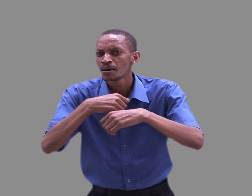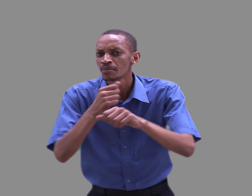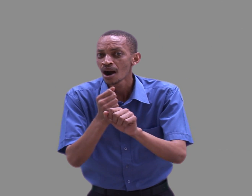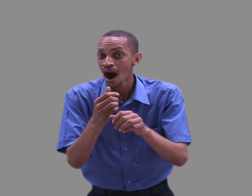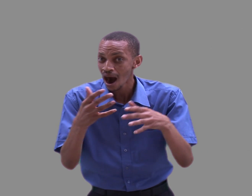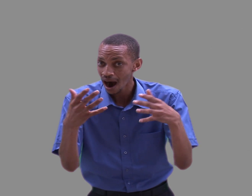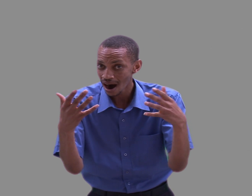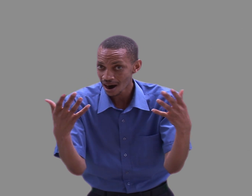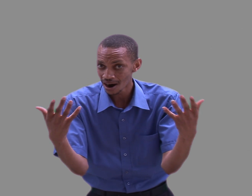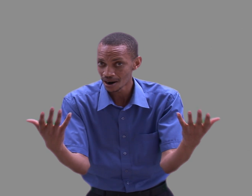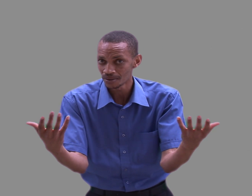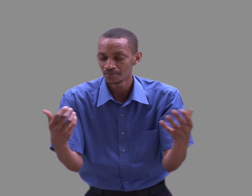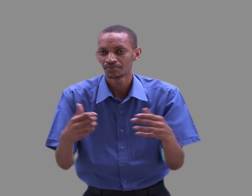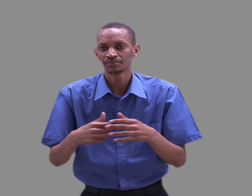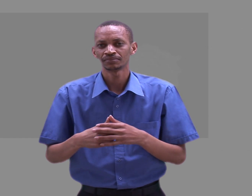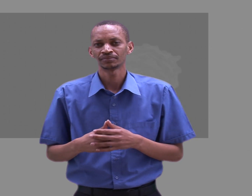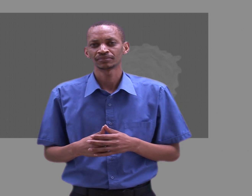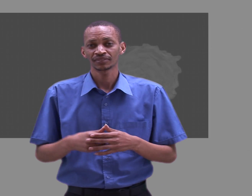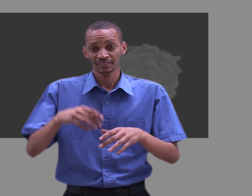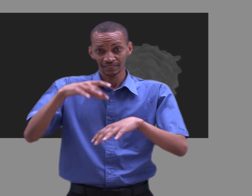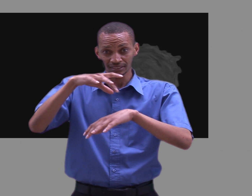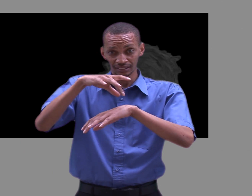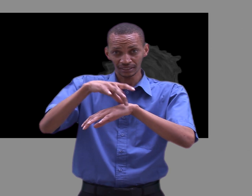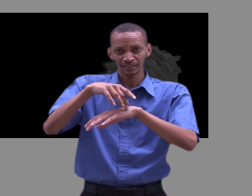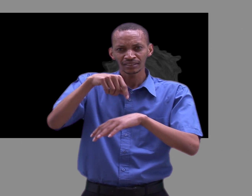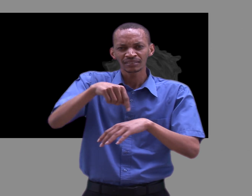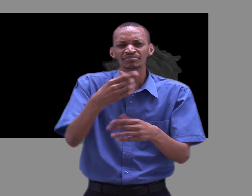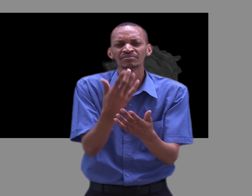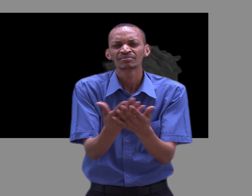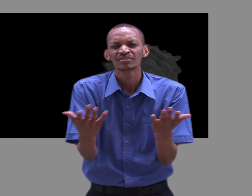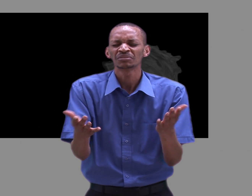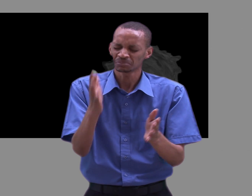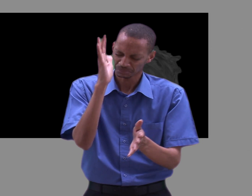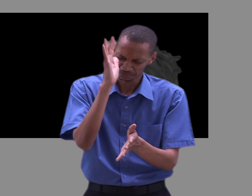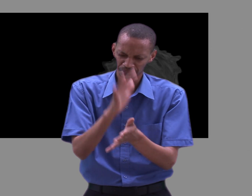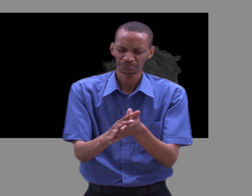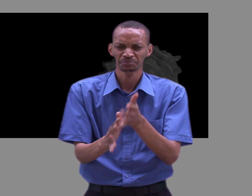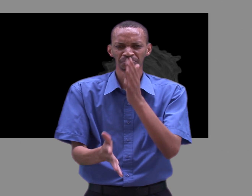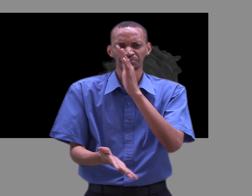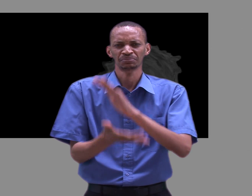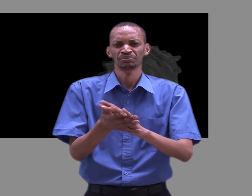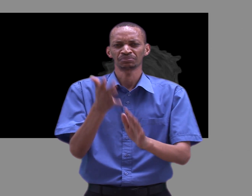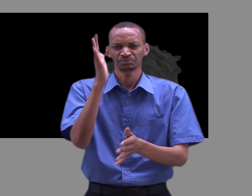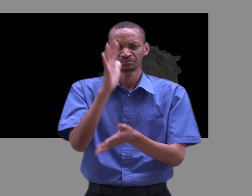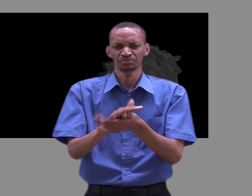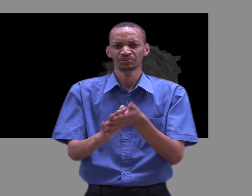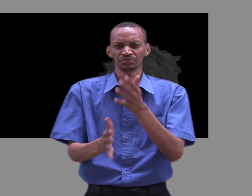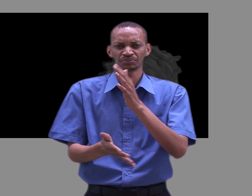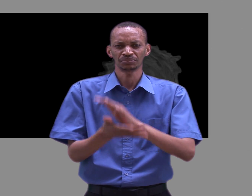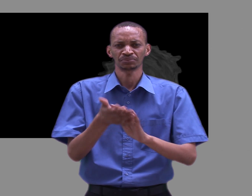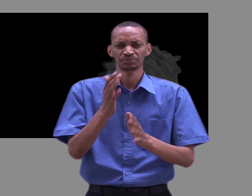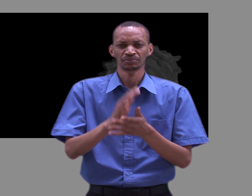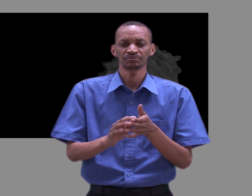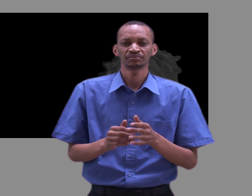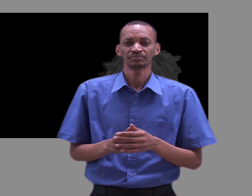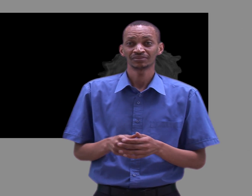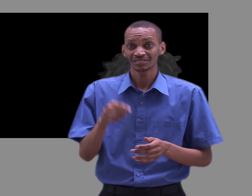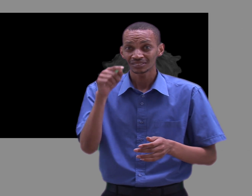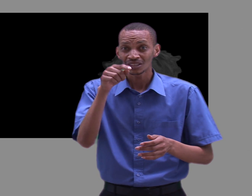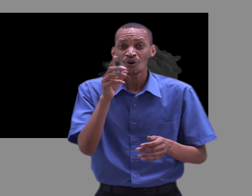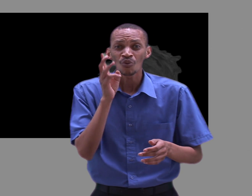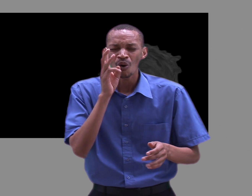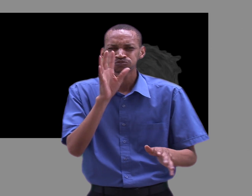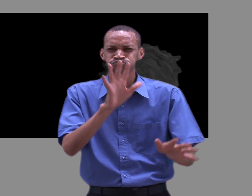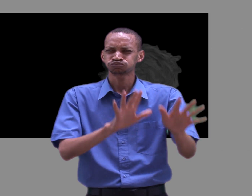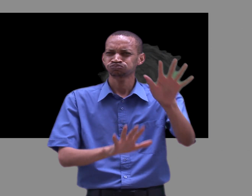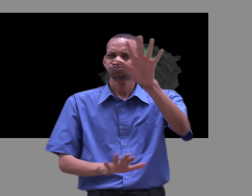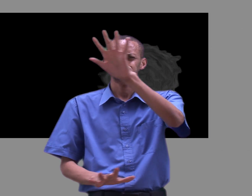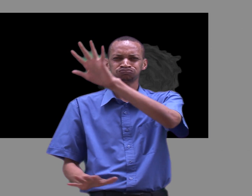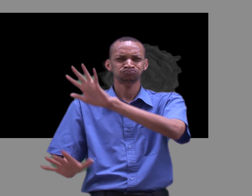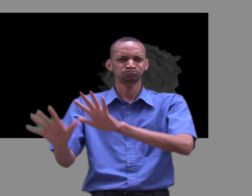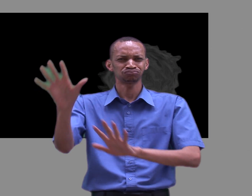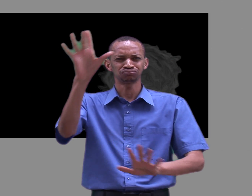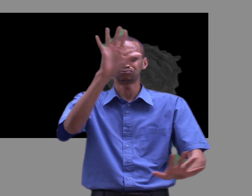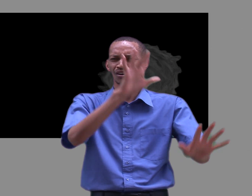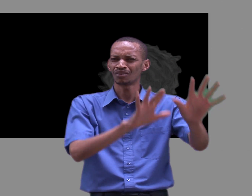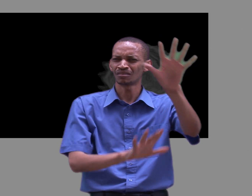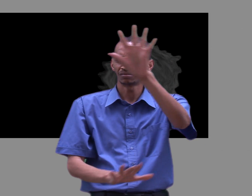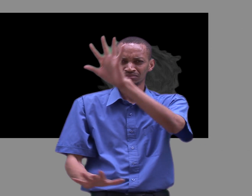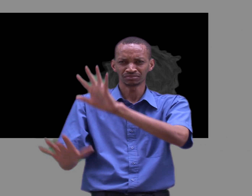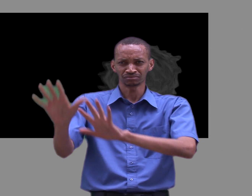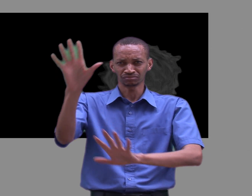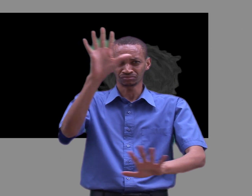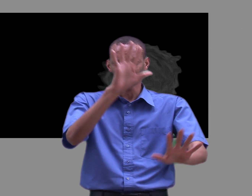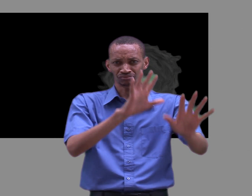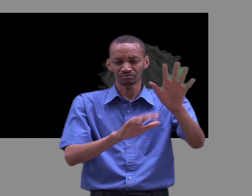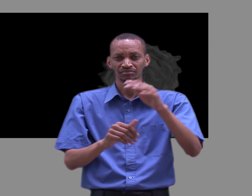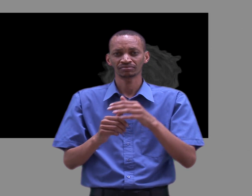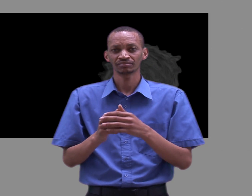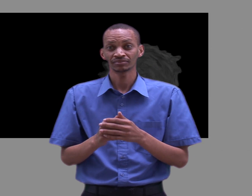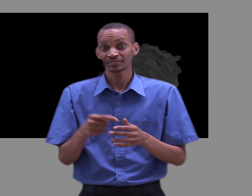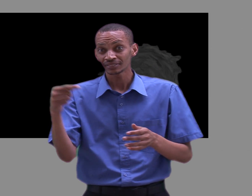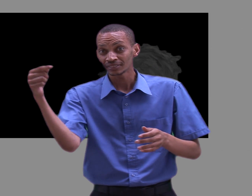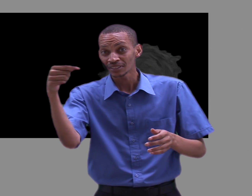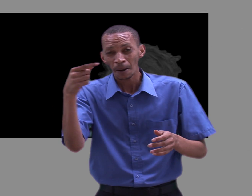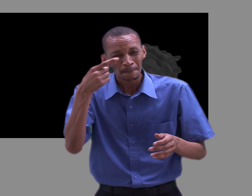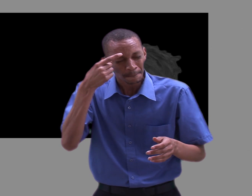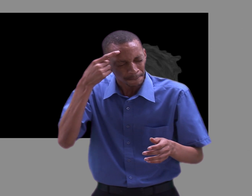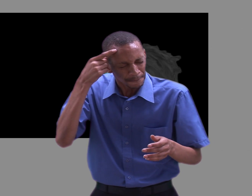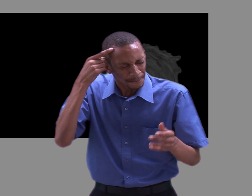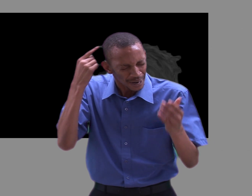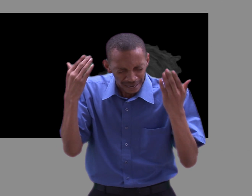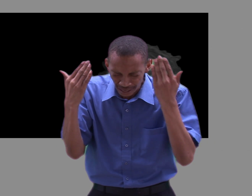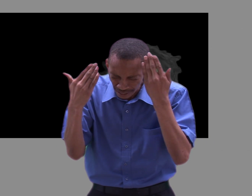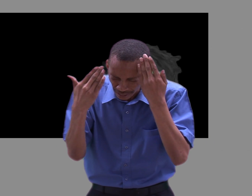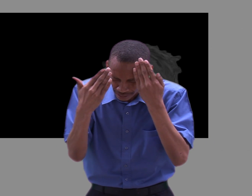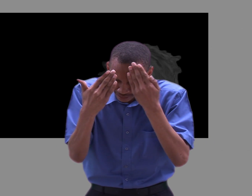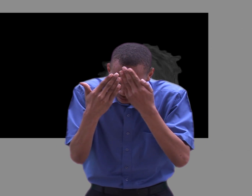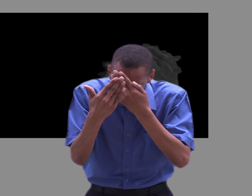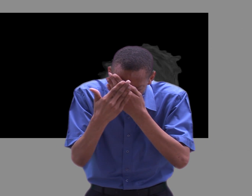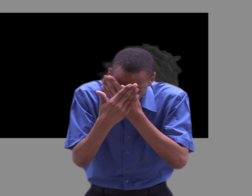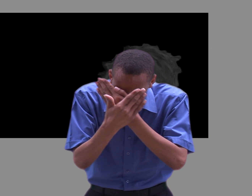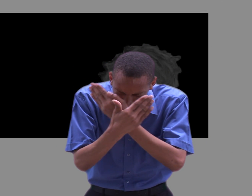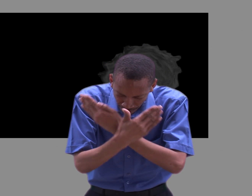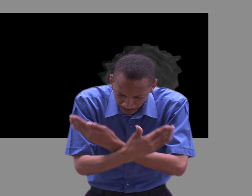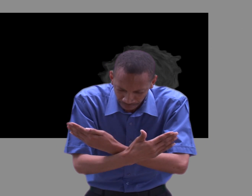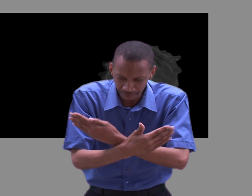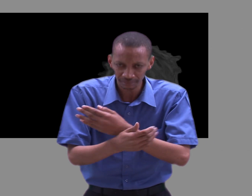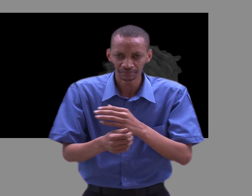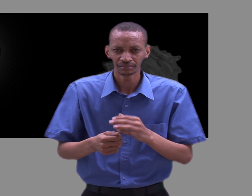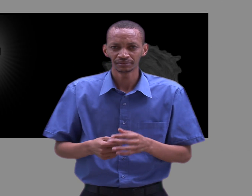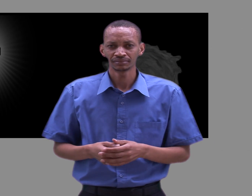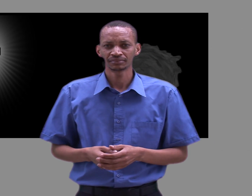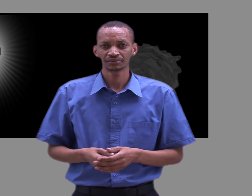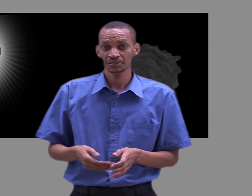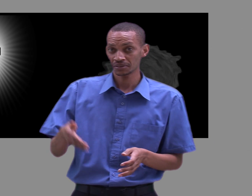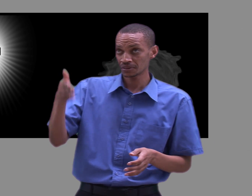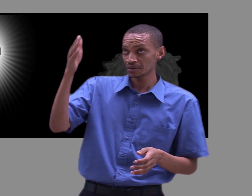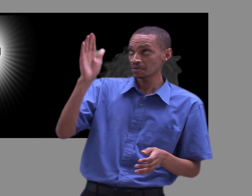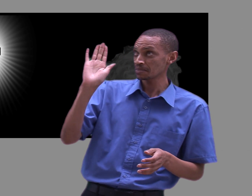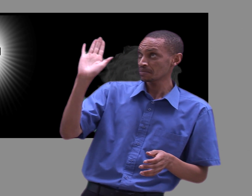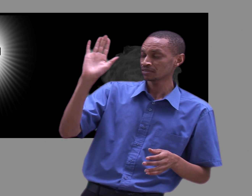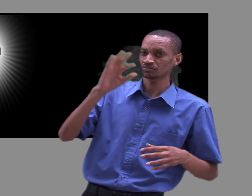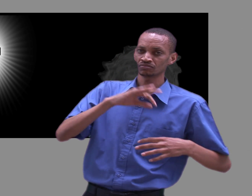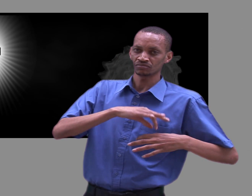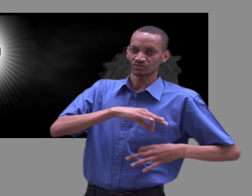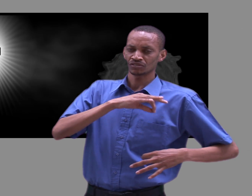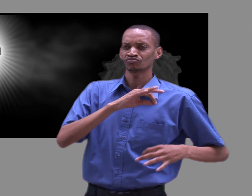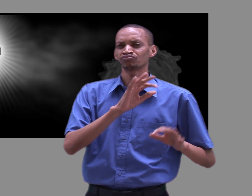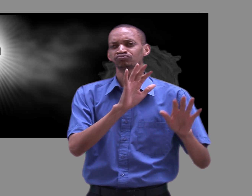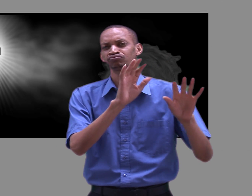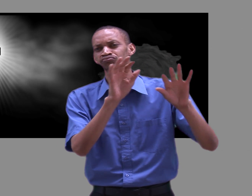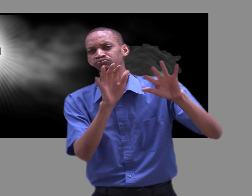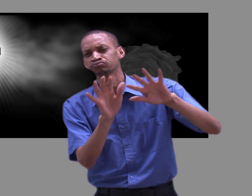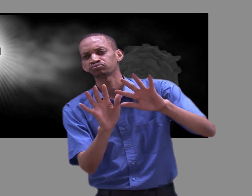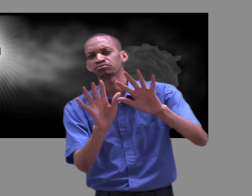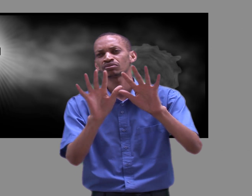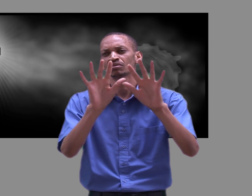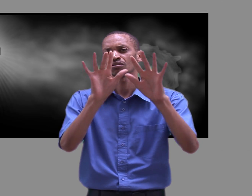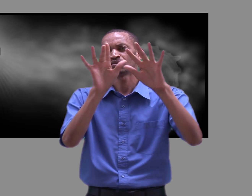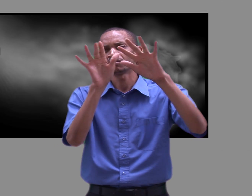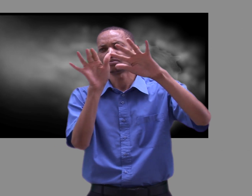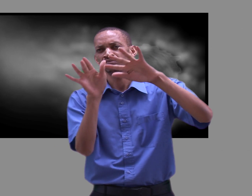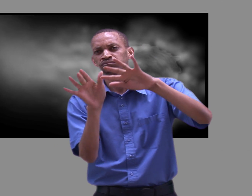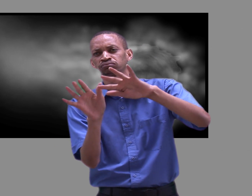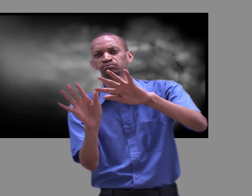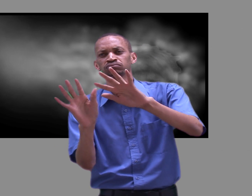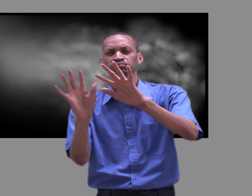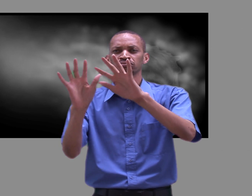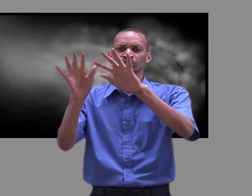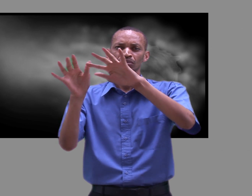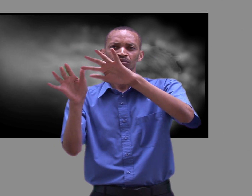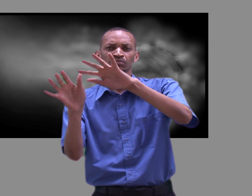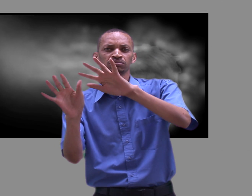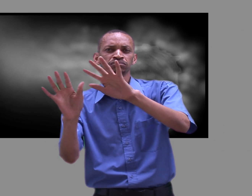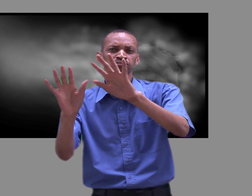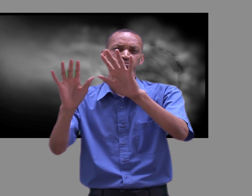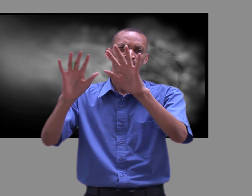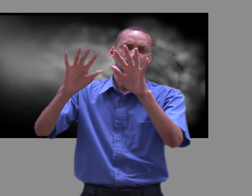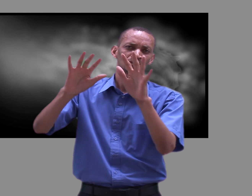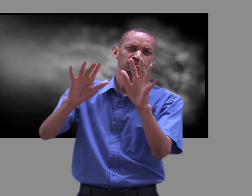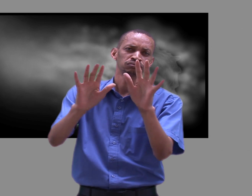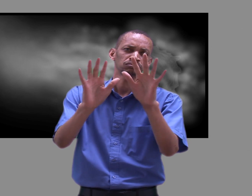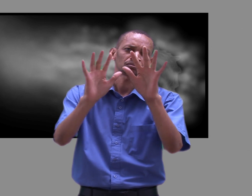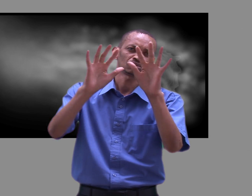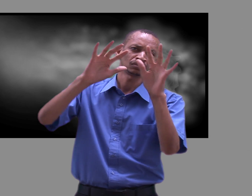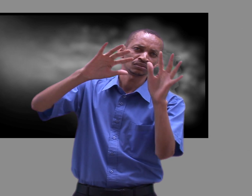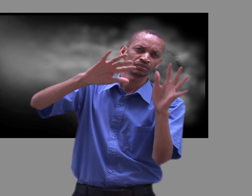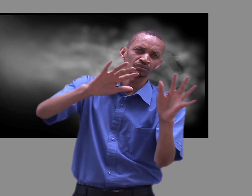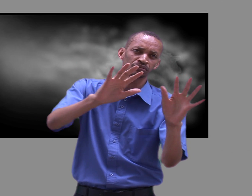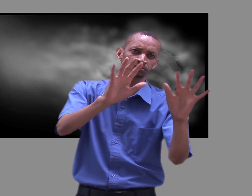And the Spirit of God was hovering over the surface of the waters. And God said, “Let there be light,” and there was light.